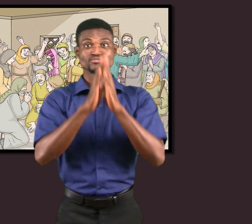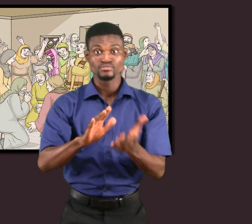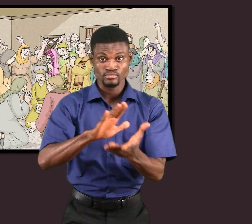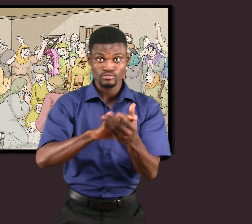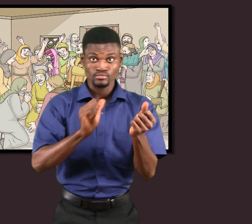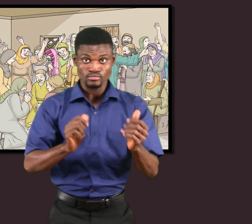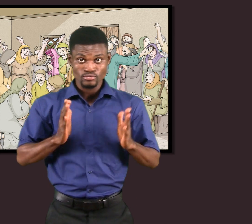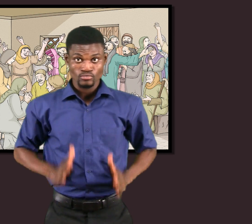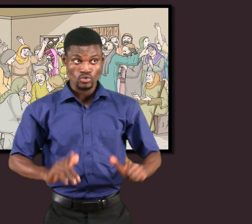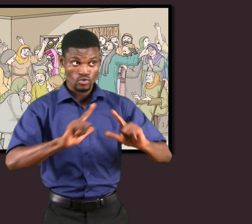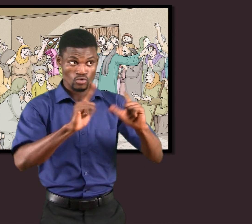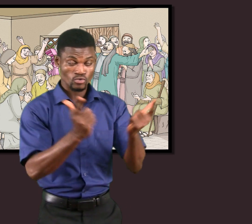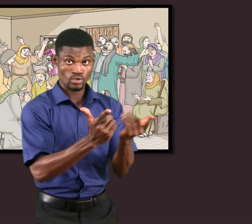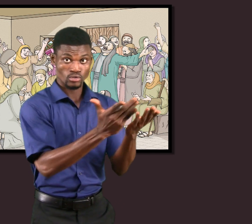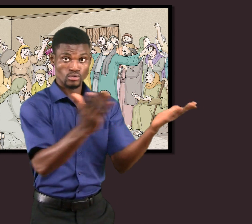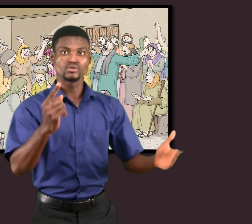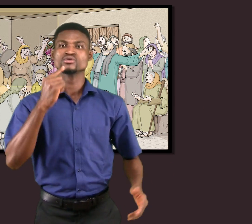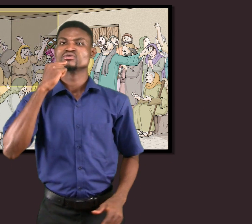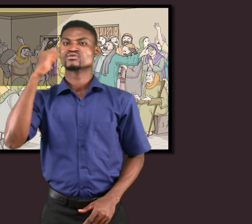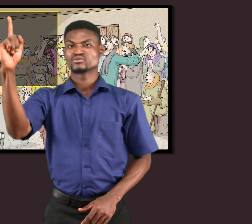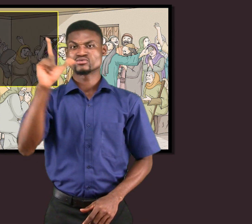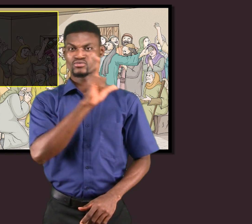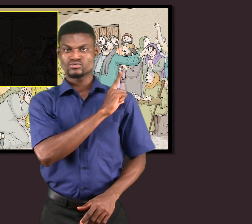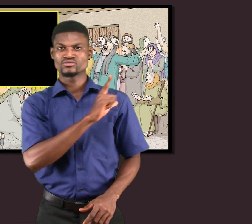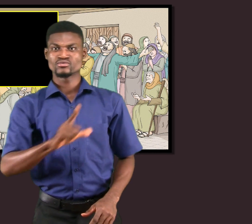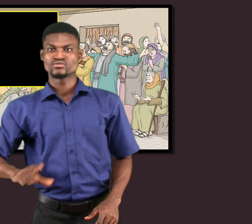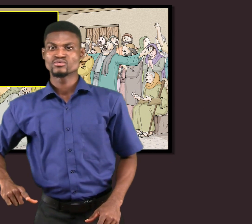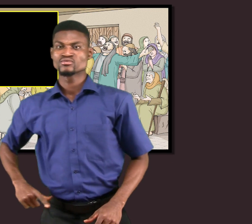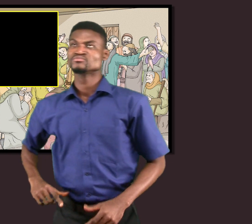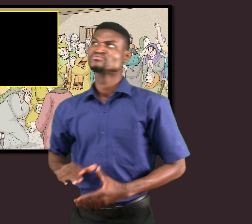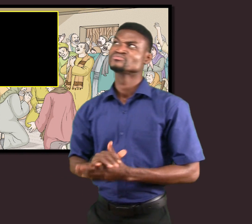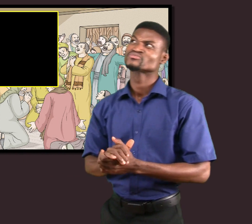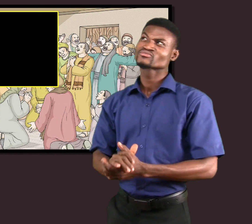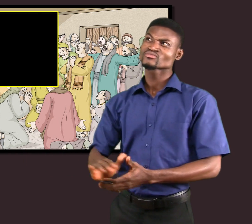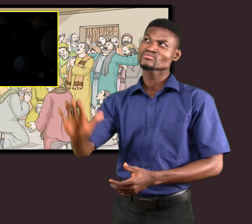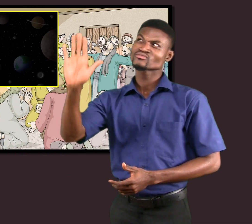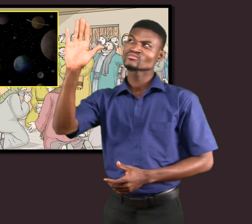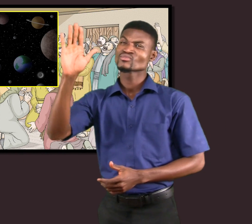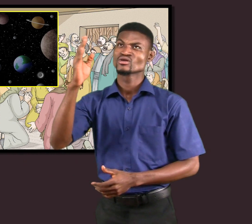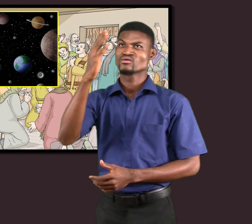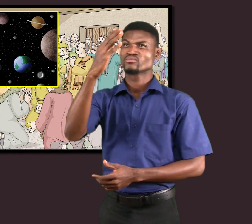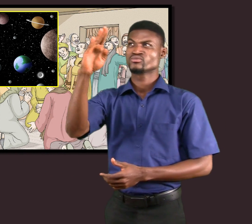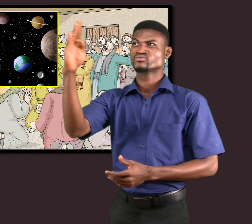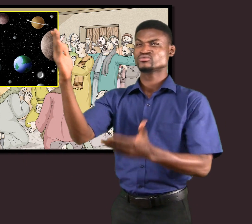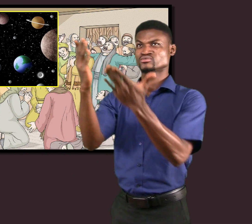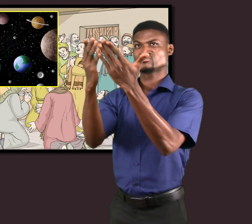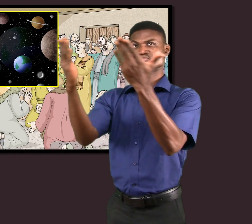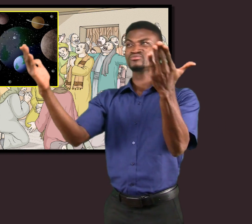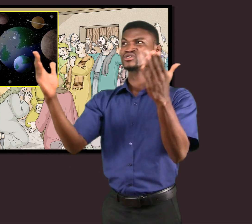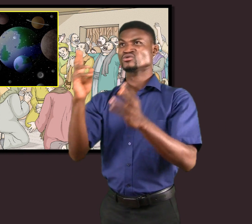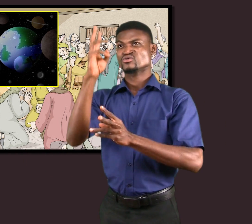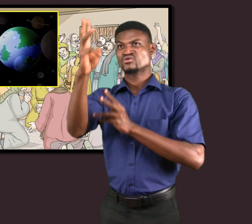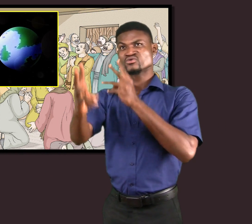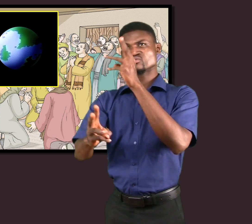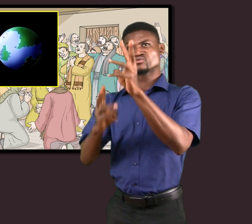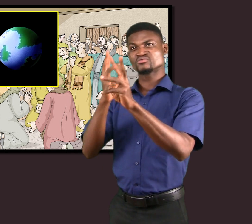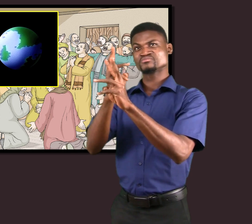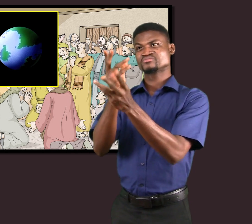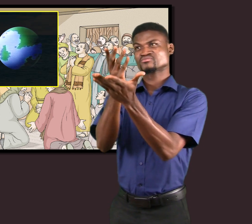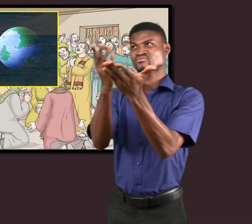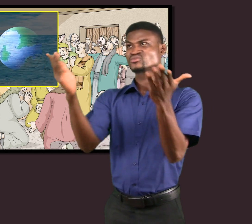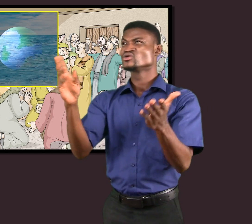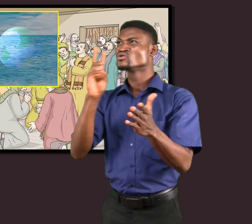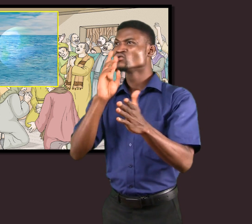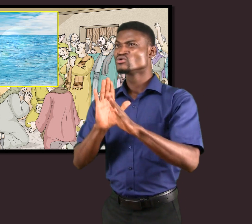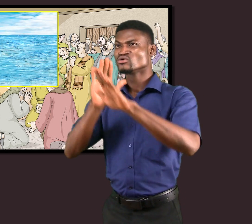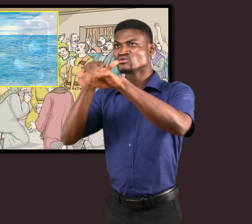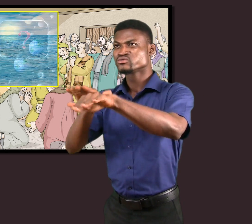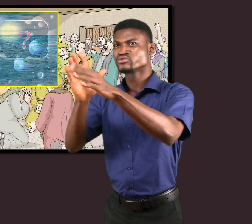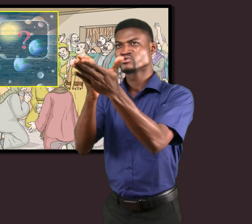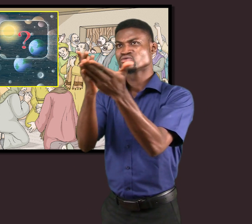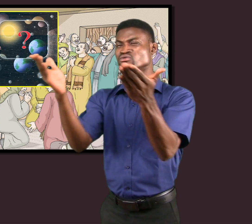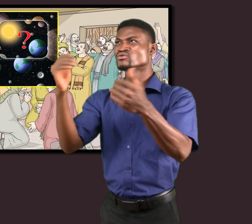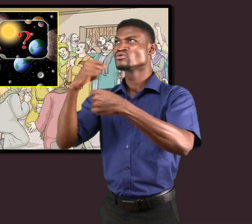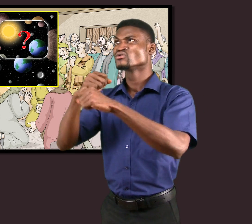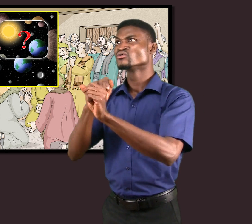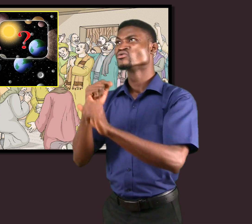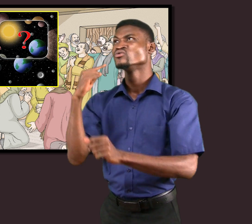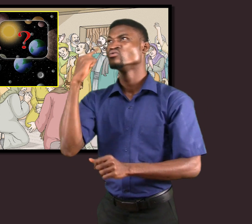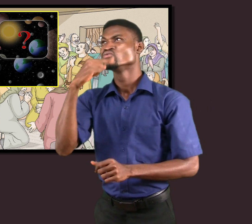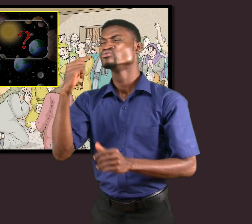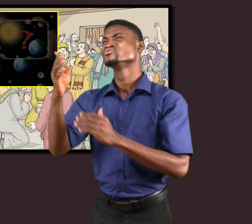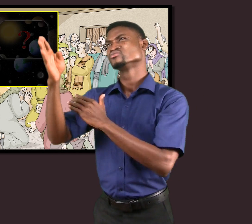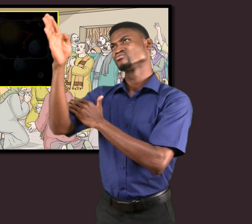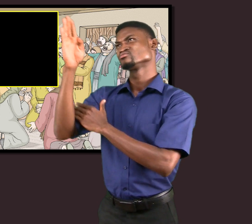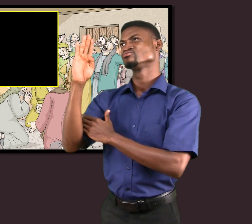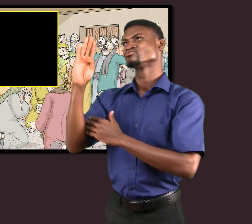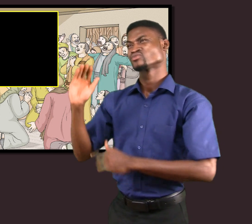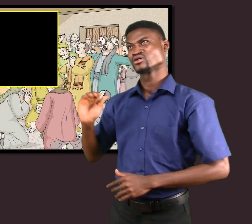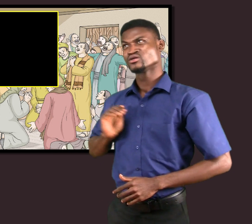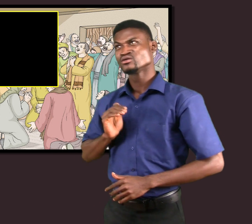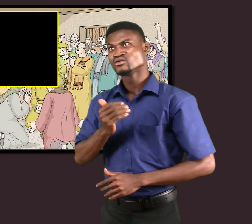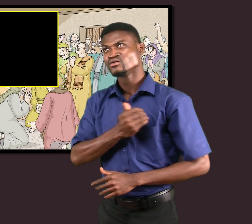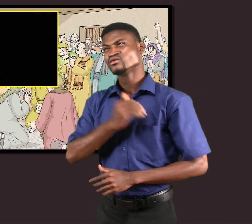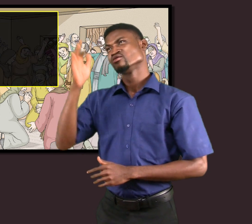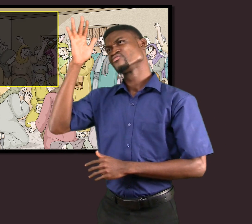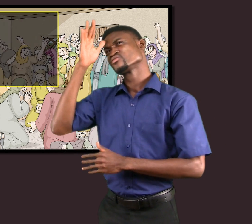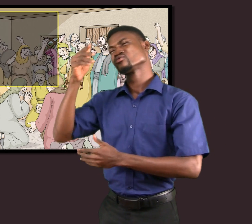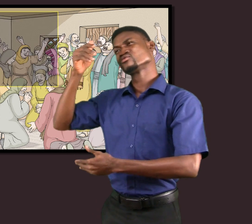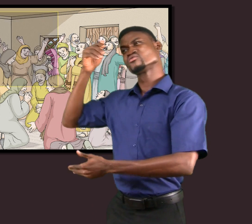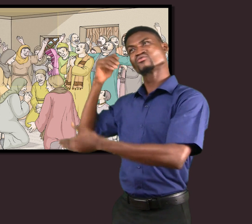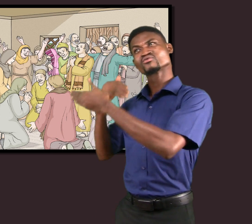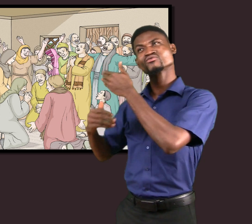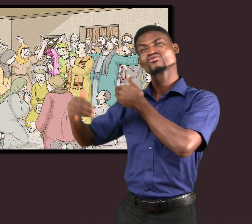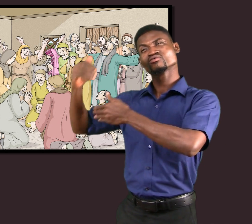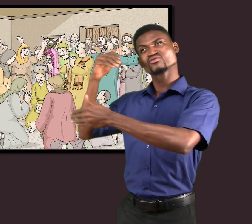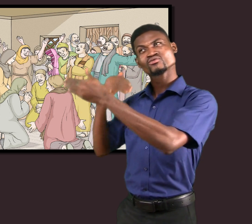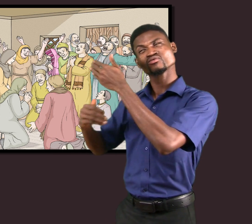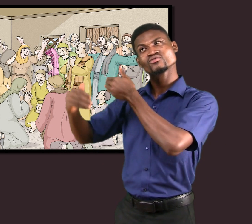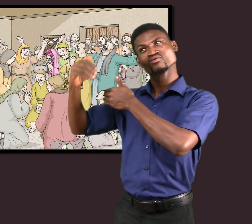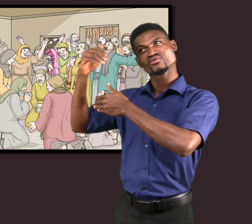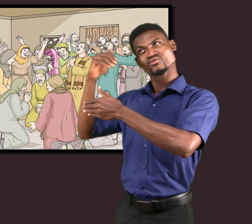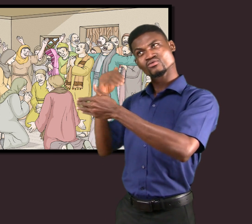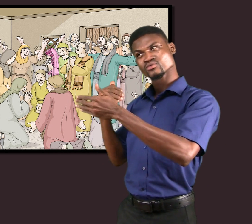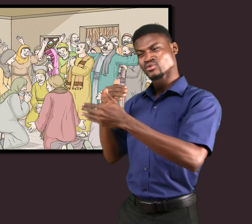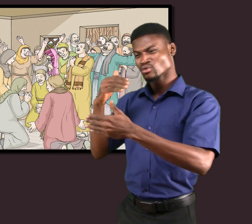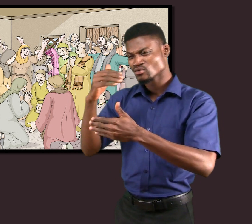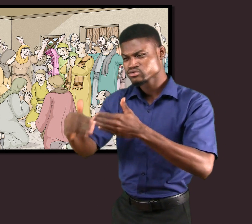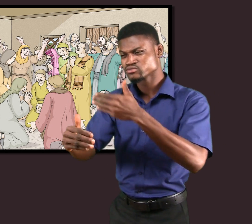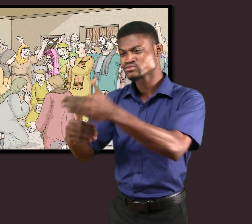“Sovereign Lord,” they said, “You made the heaven and the earth and the sea and everything in them.